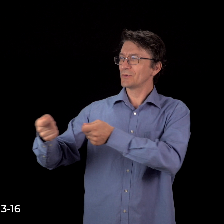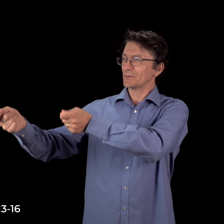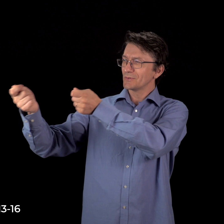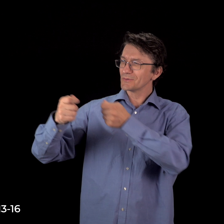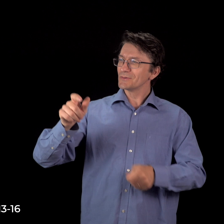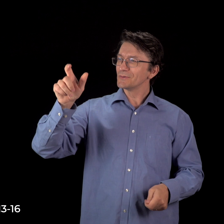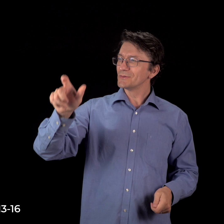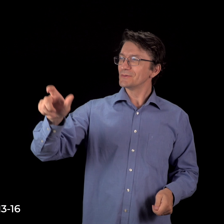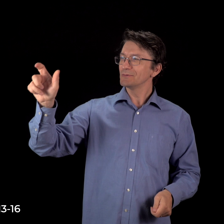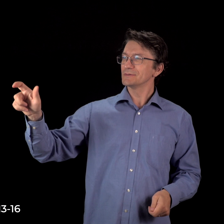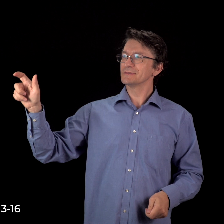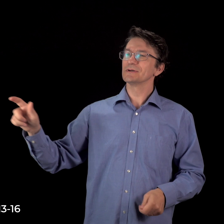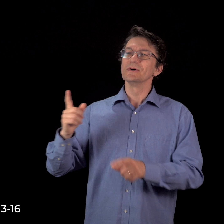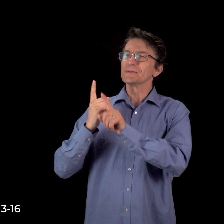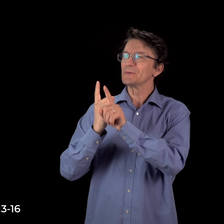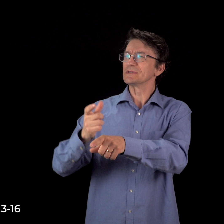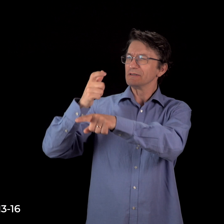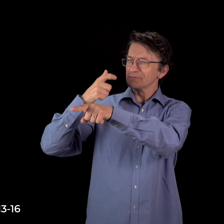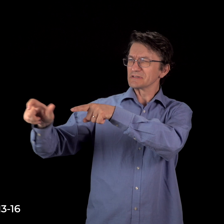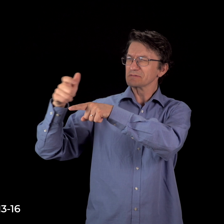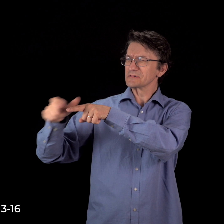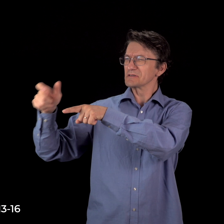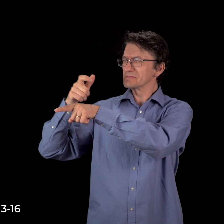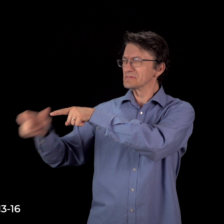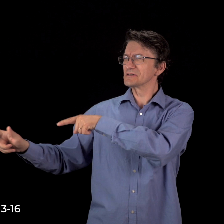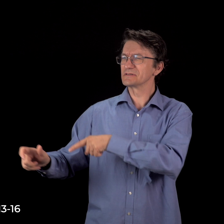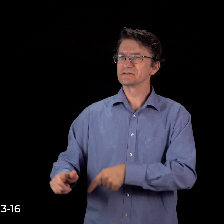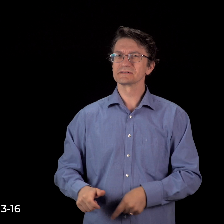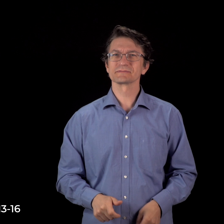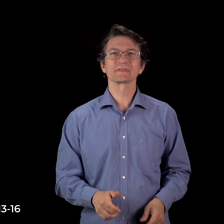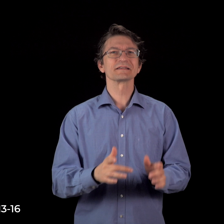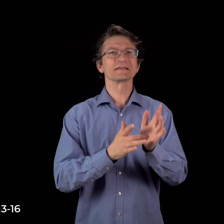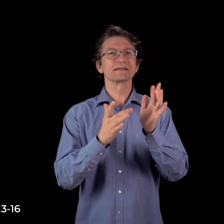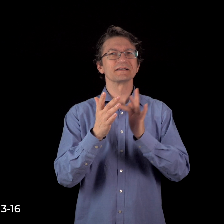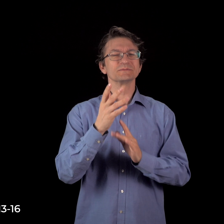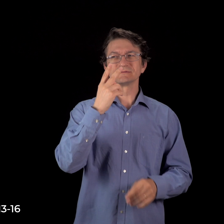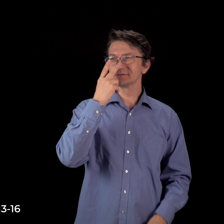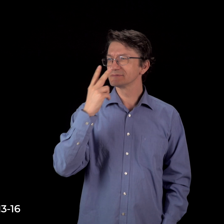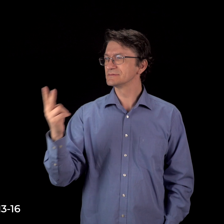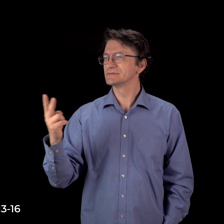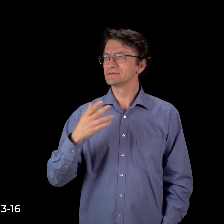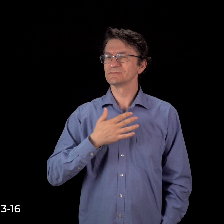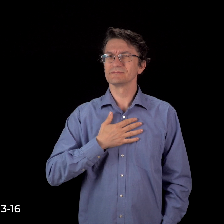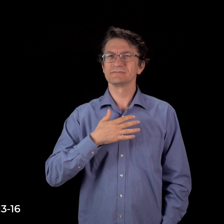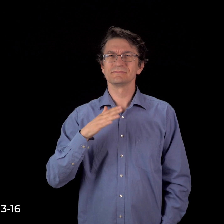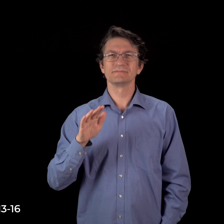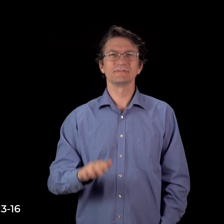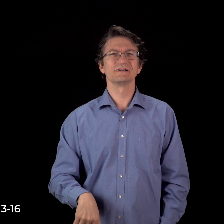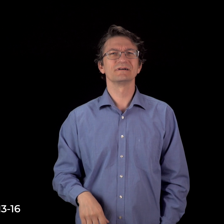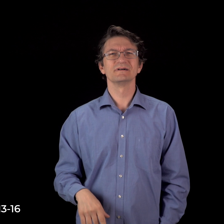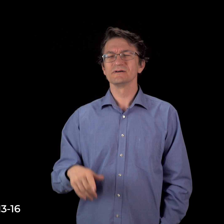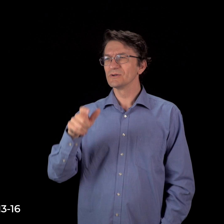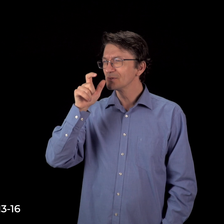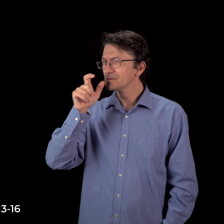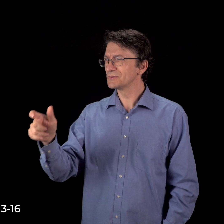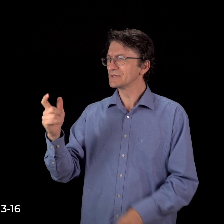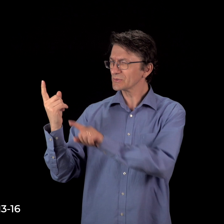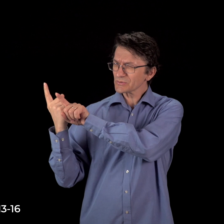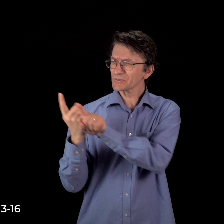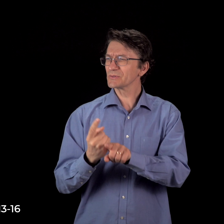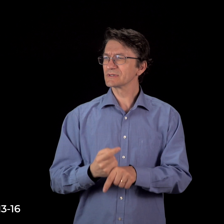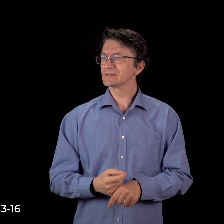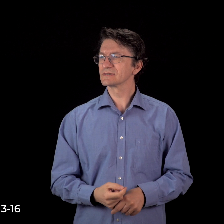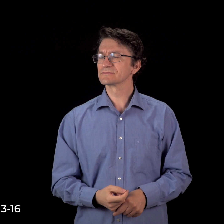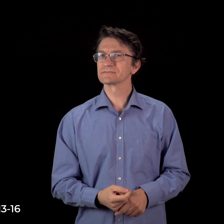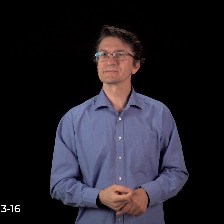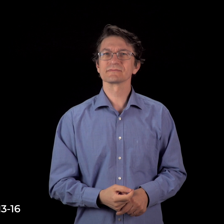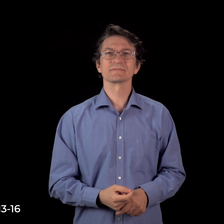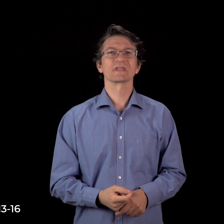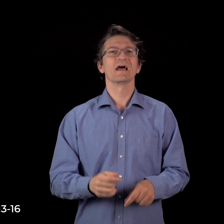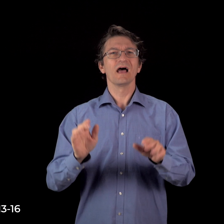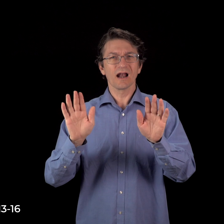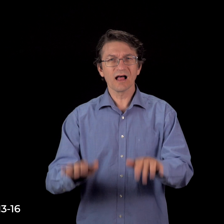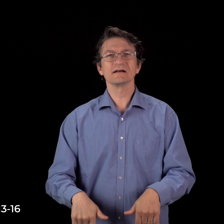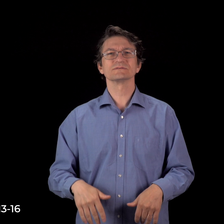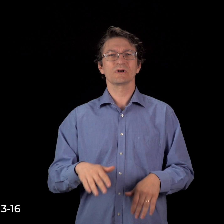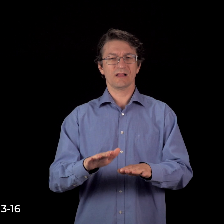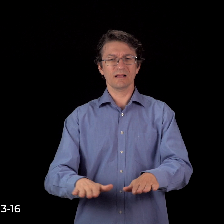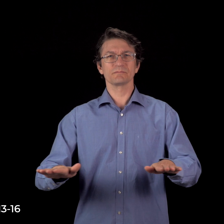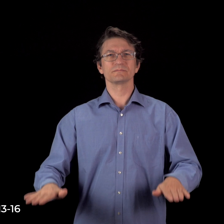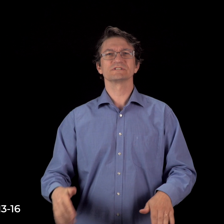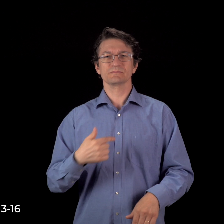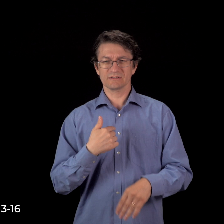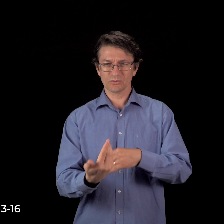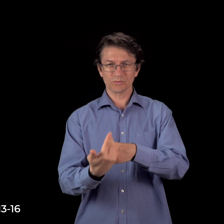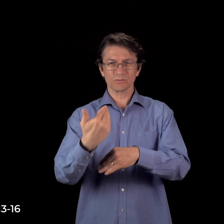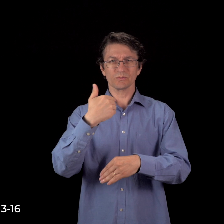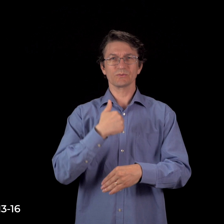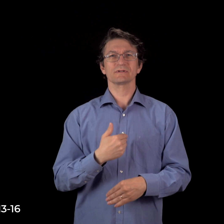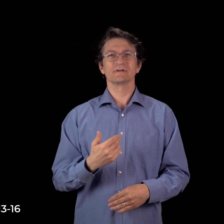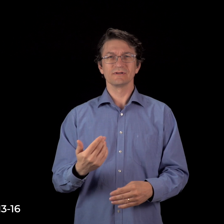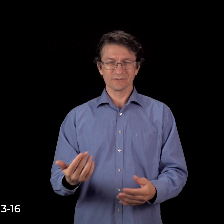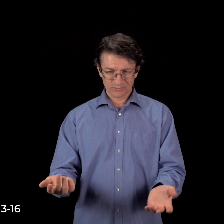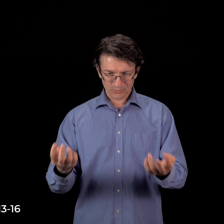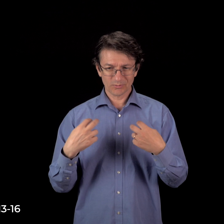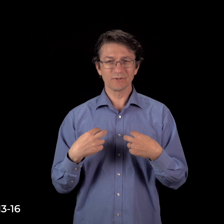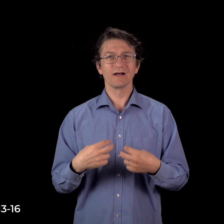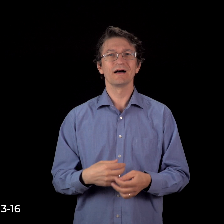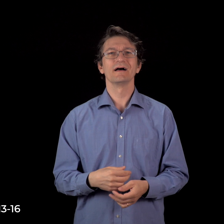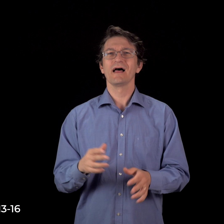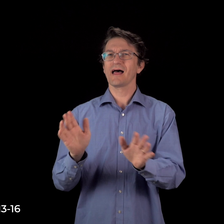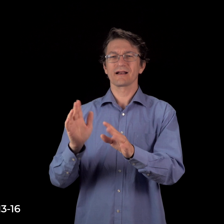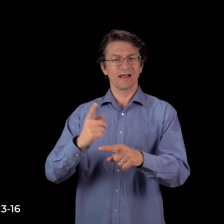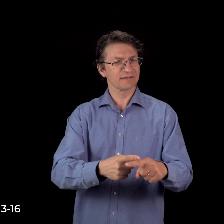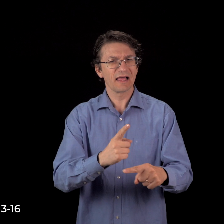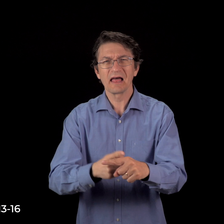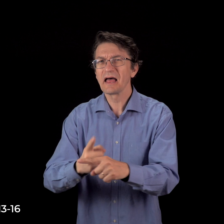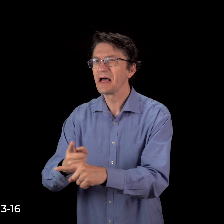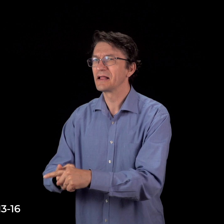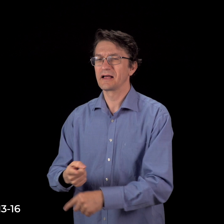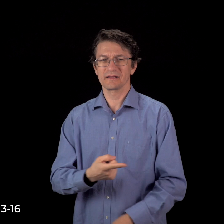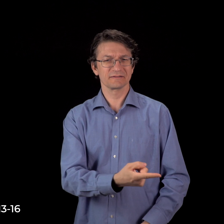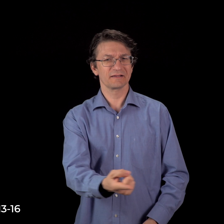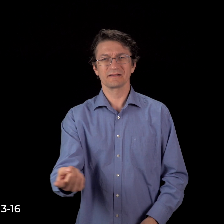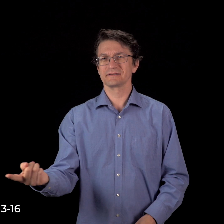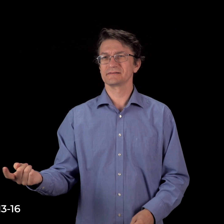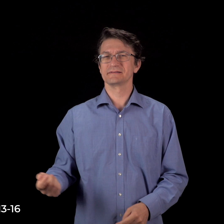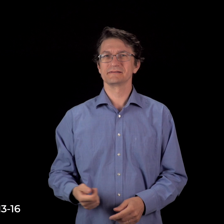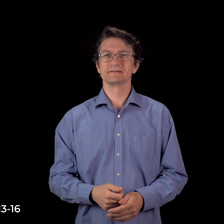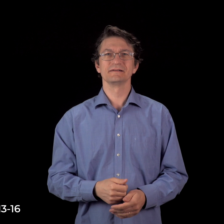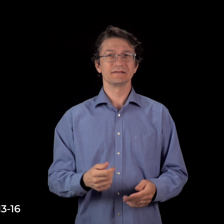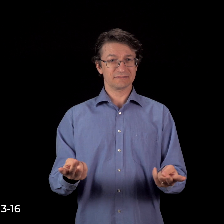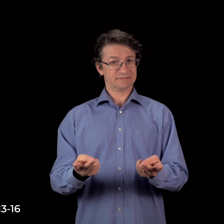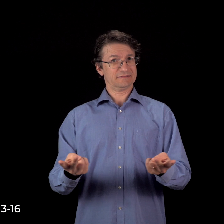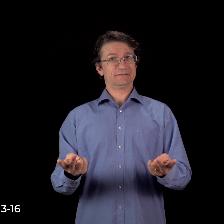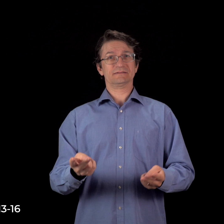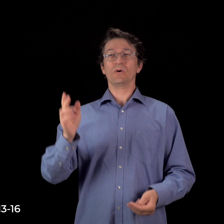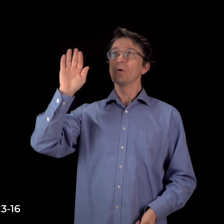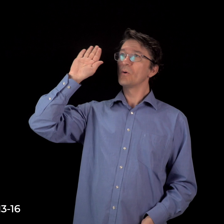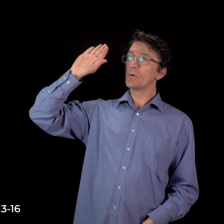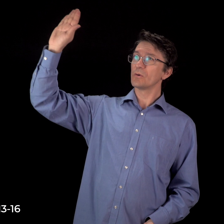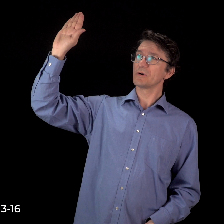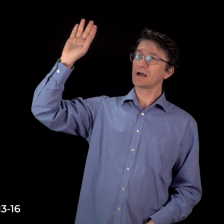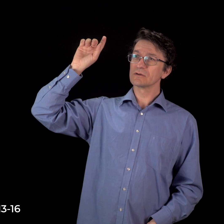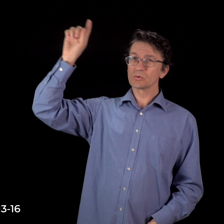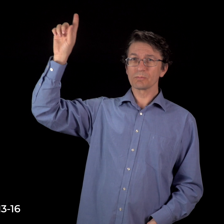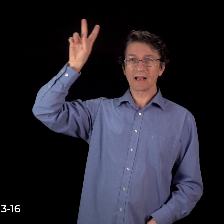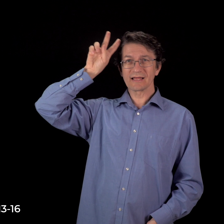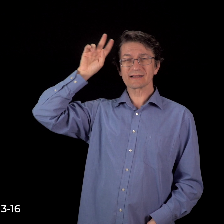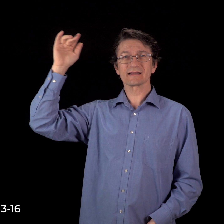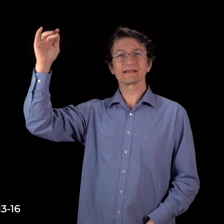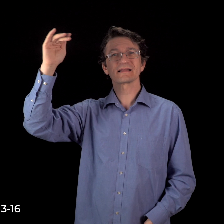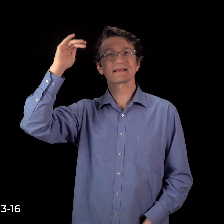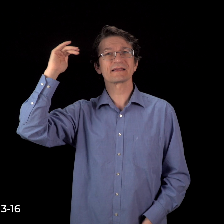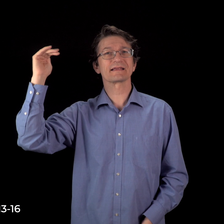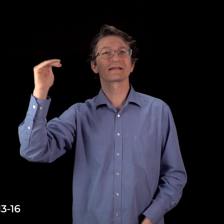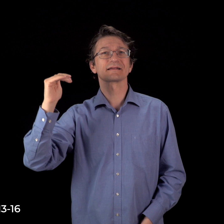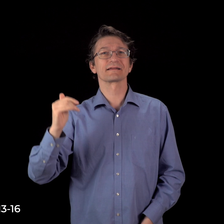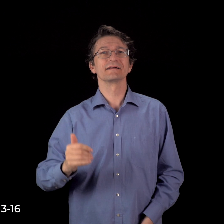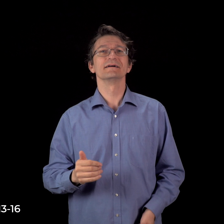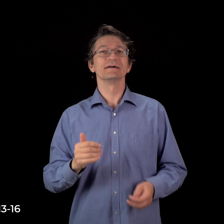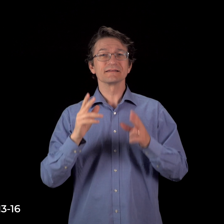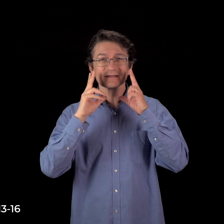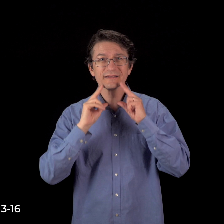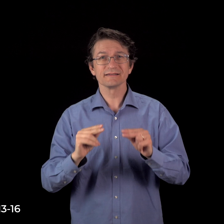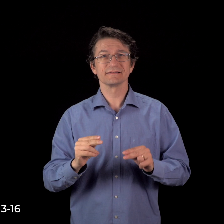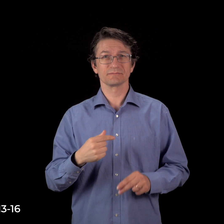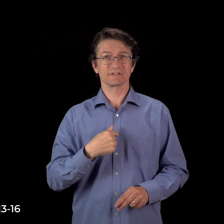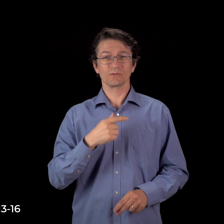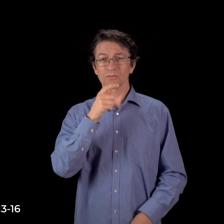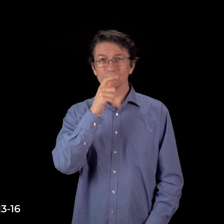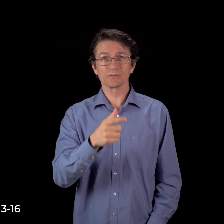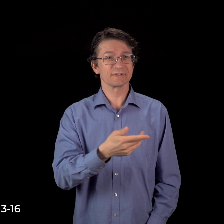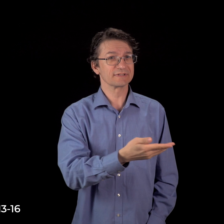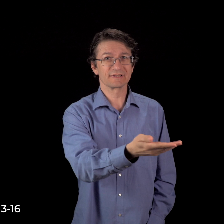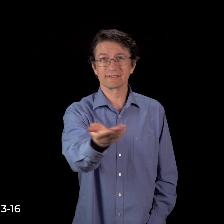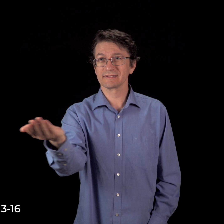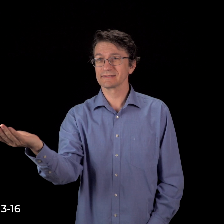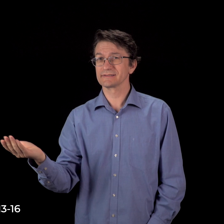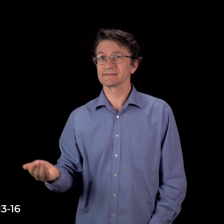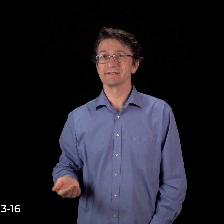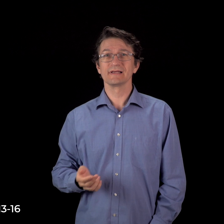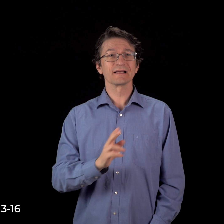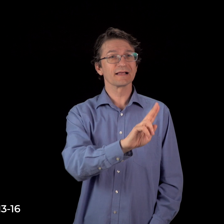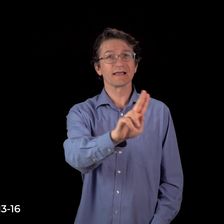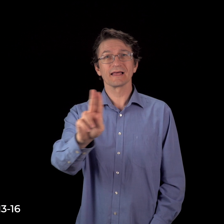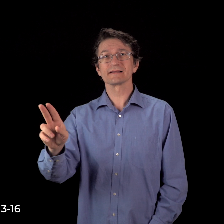But when Jesus saw this, He was indignant and told them, “Let the little children come to Me, and do not hinder them! For the kingdom of God belongs to such as these.